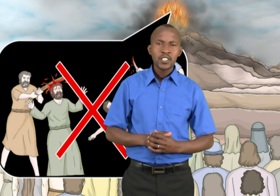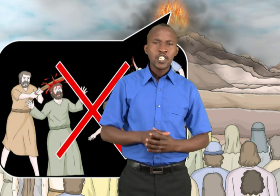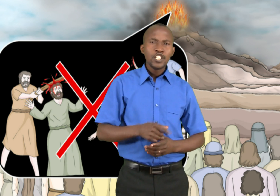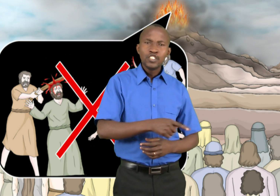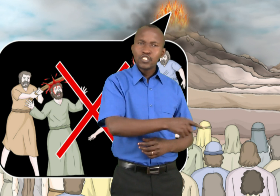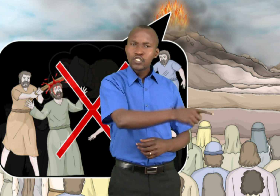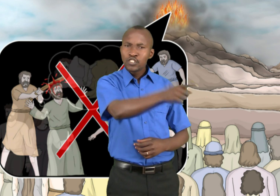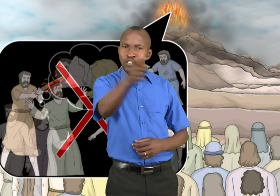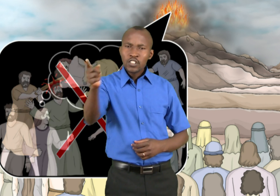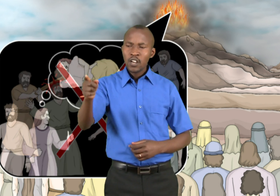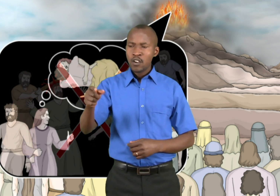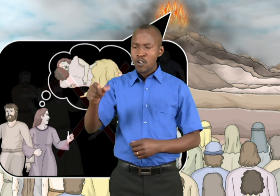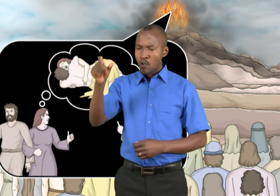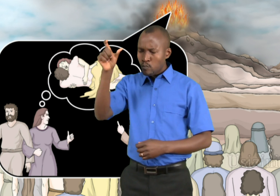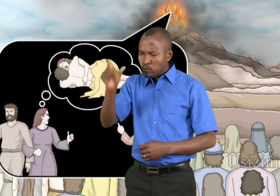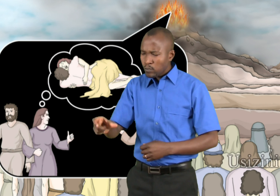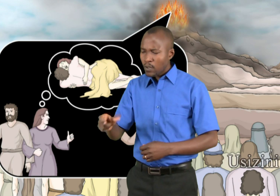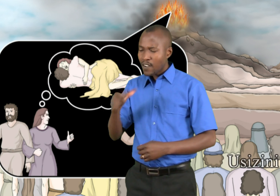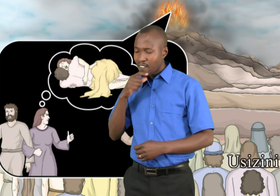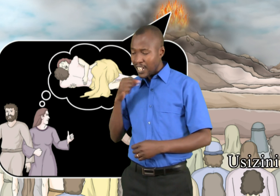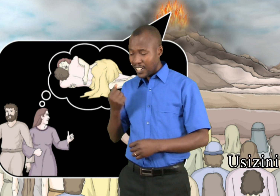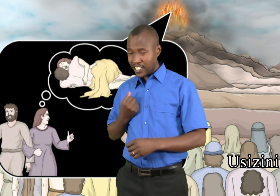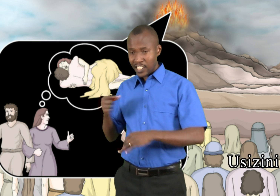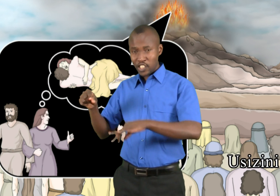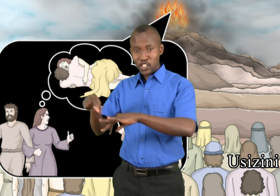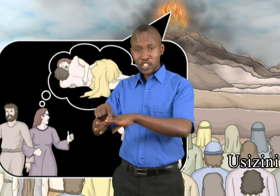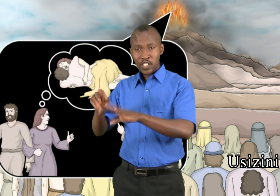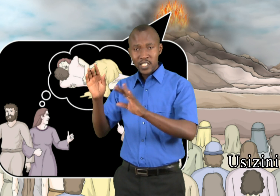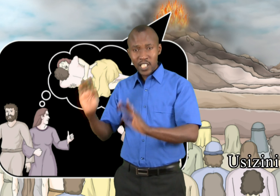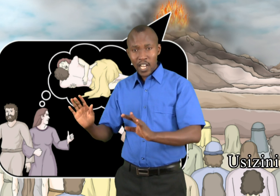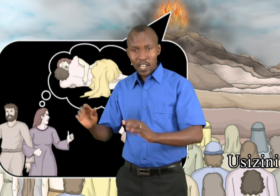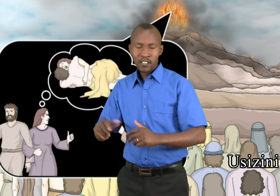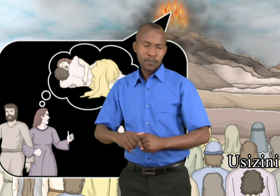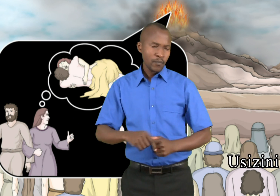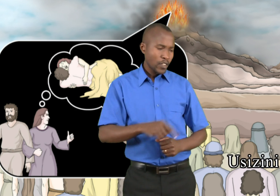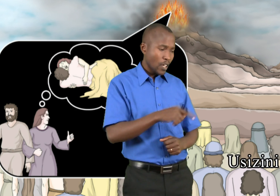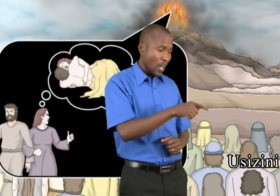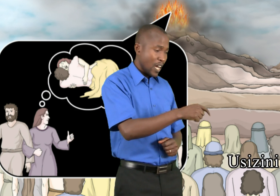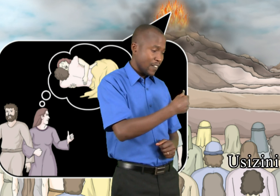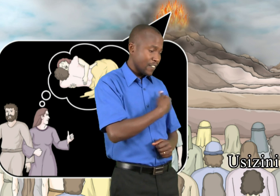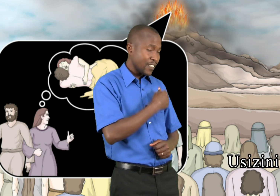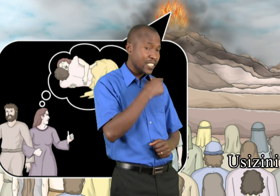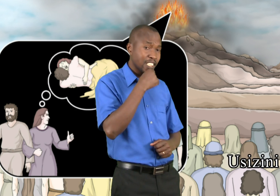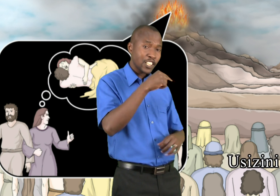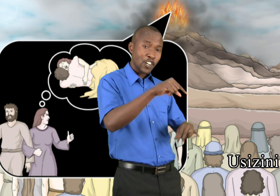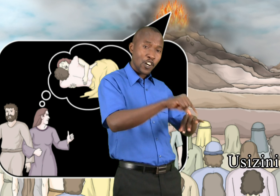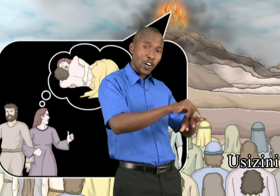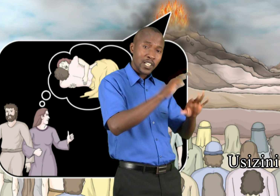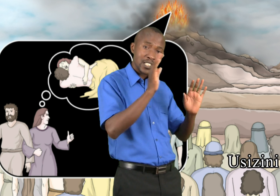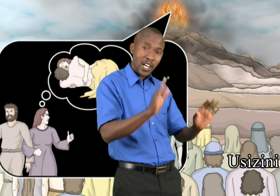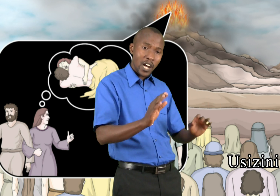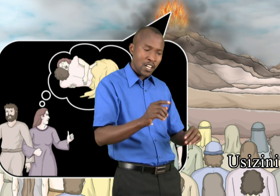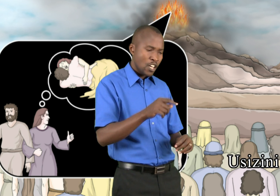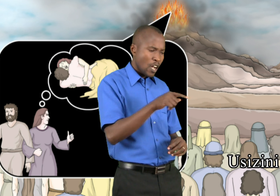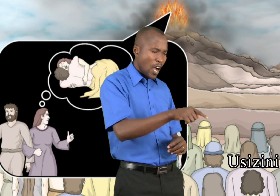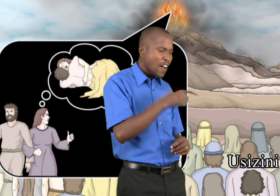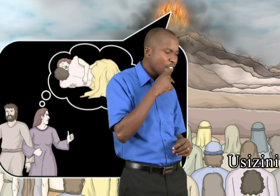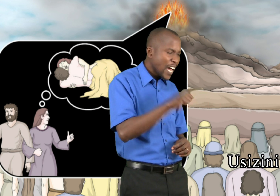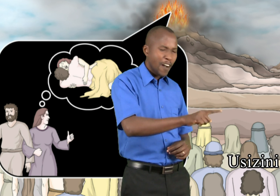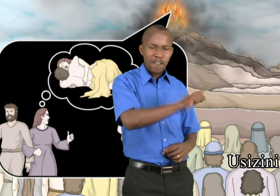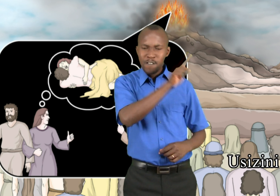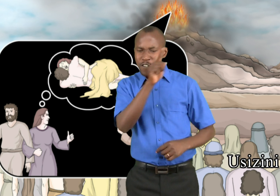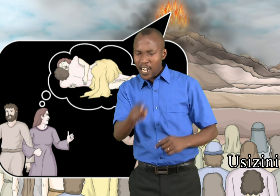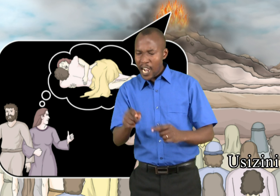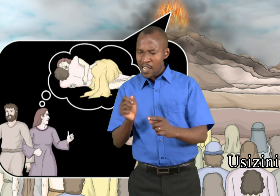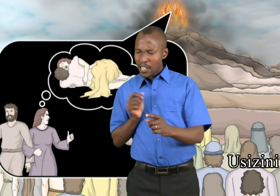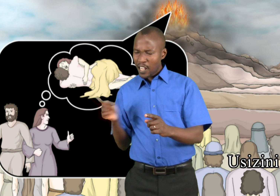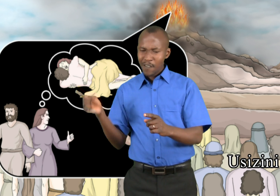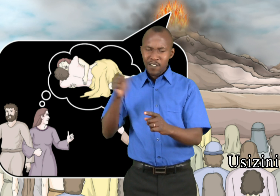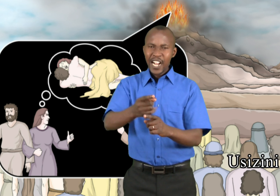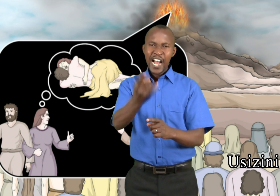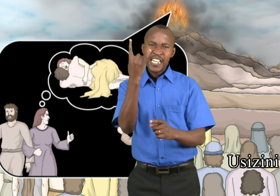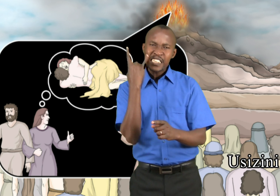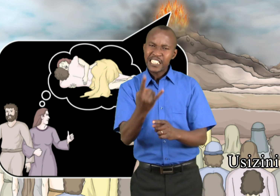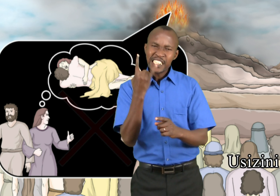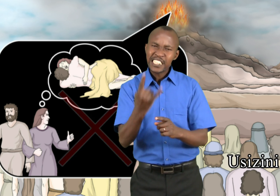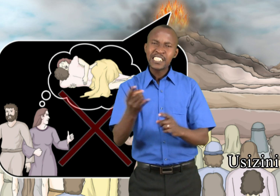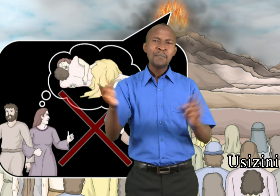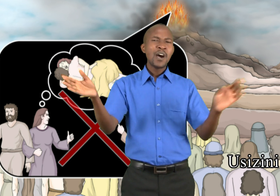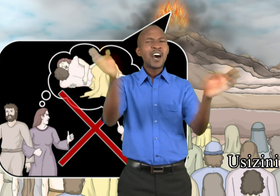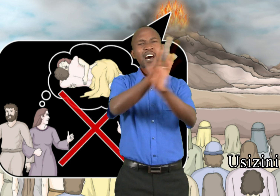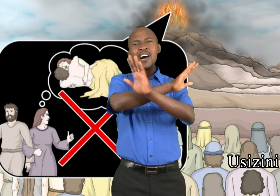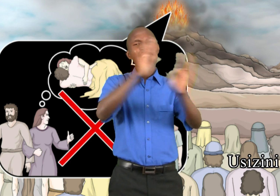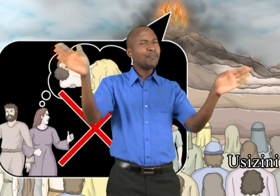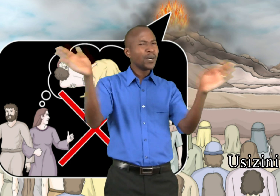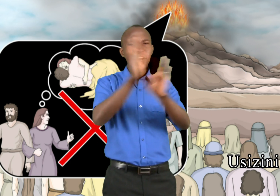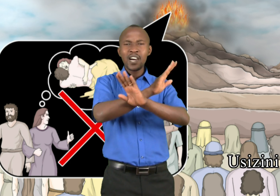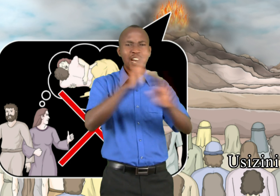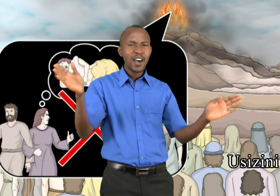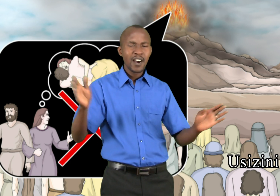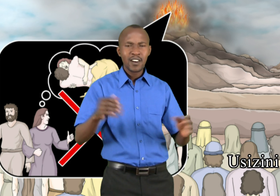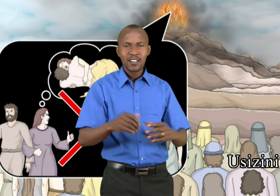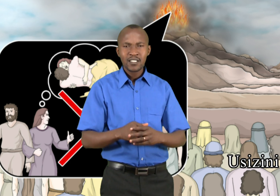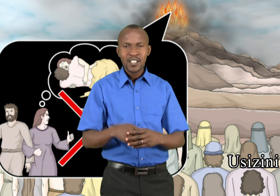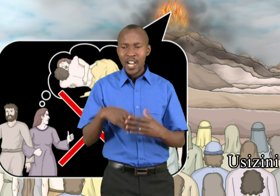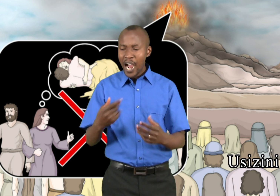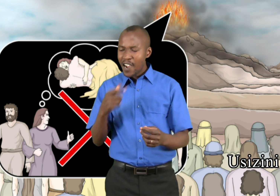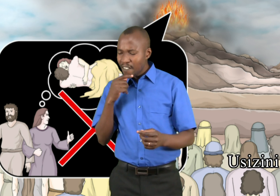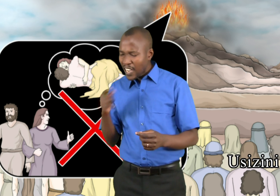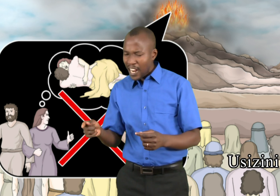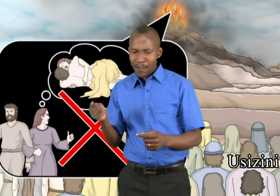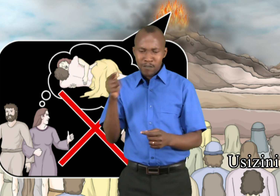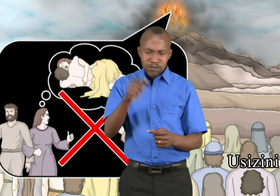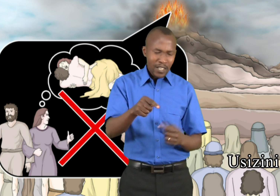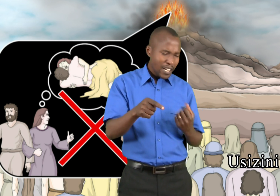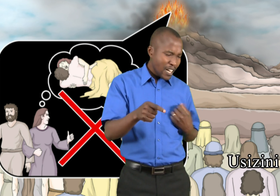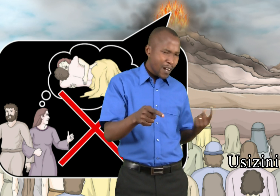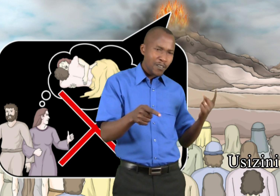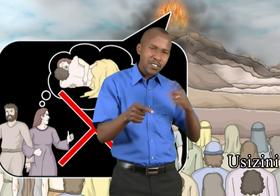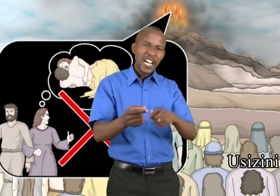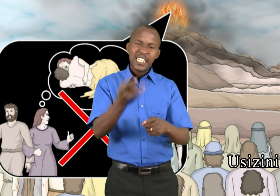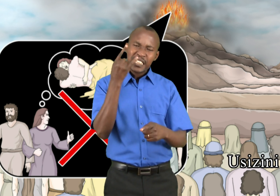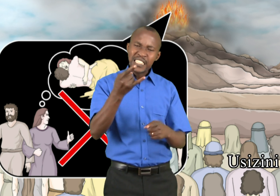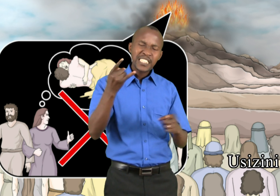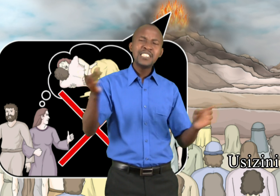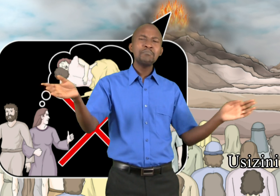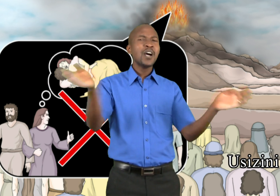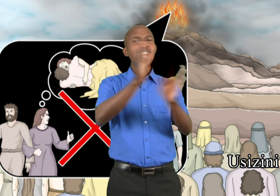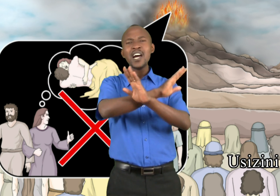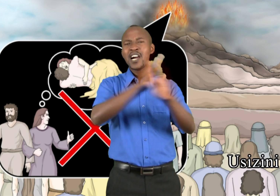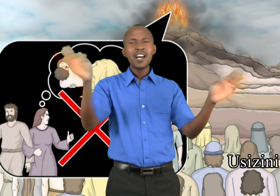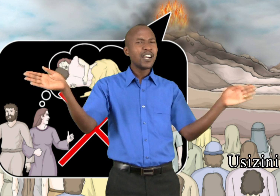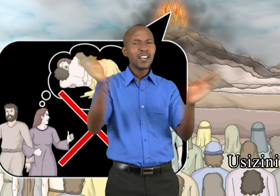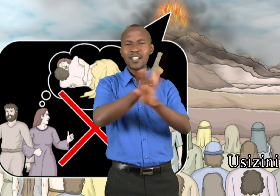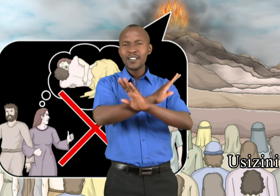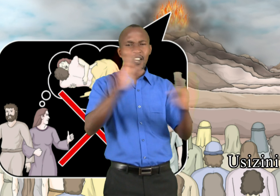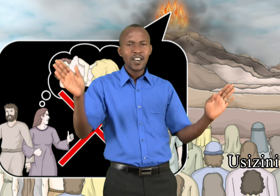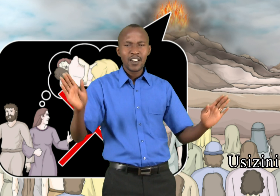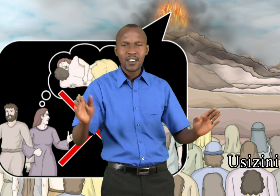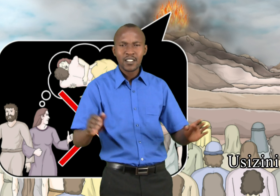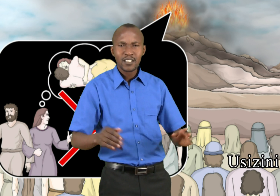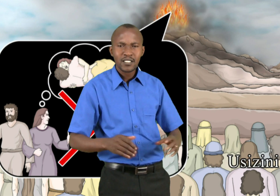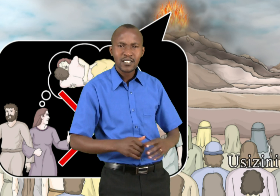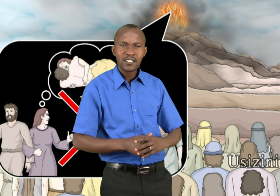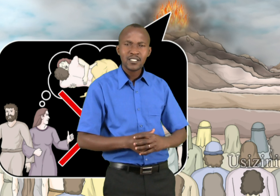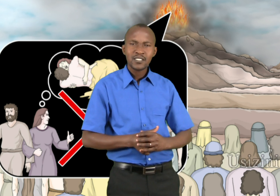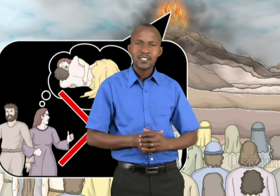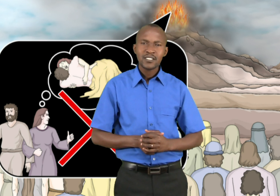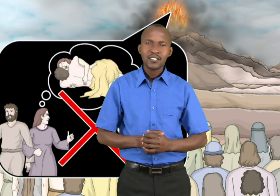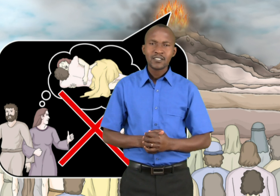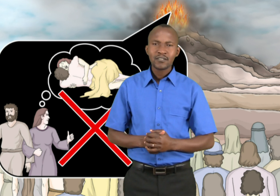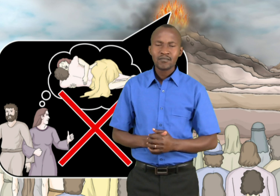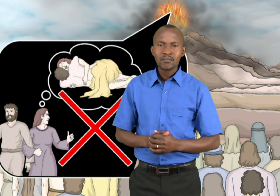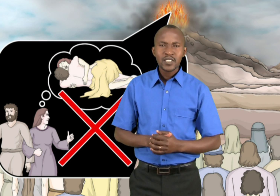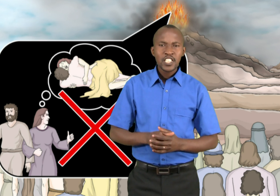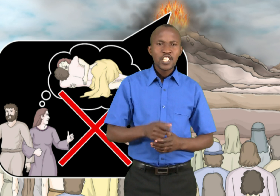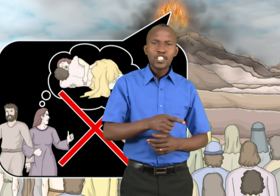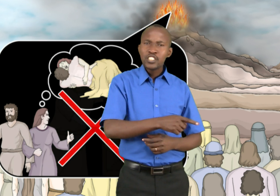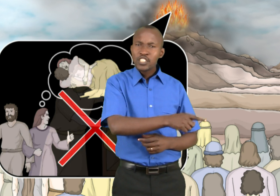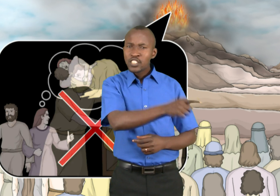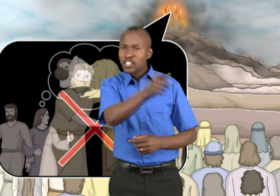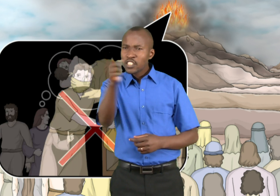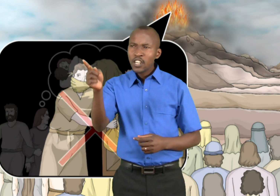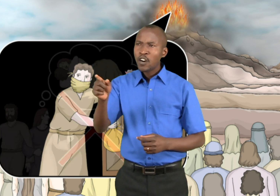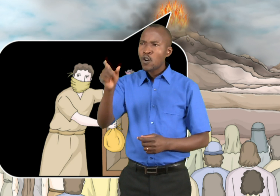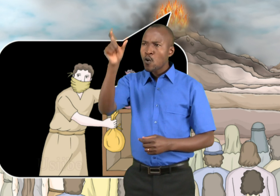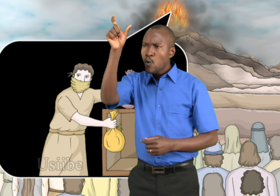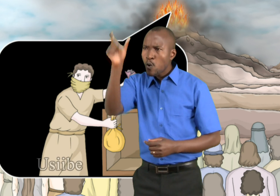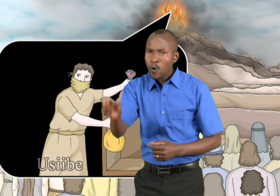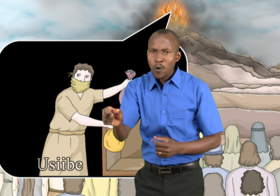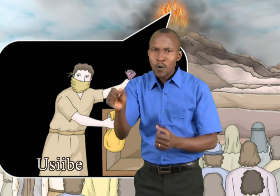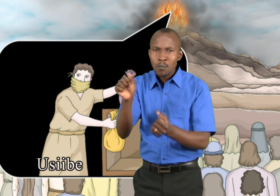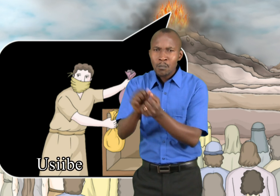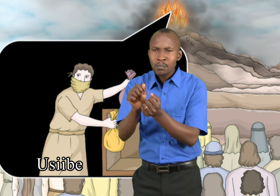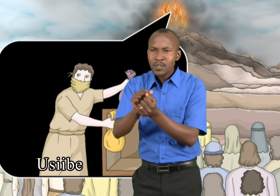You shall not commit adultery.